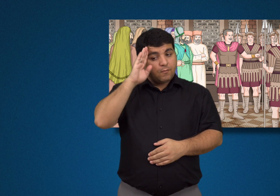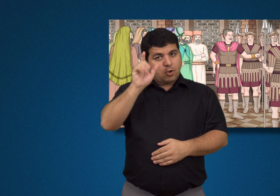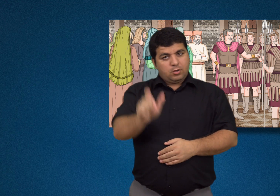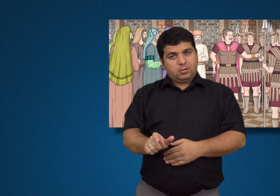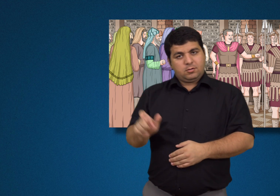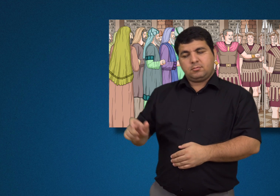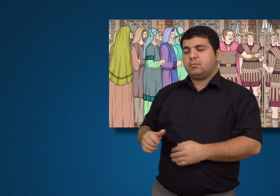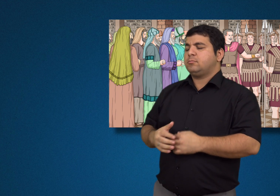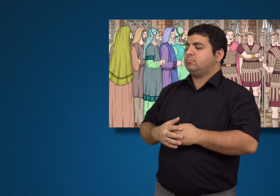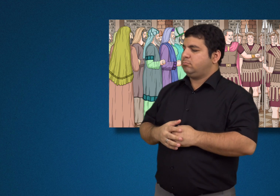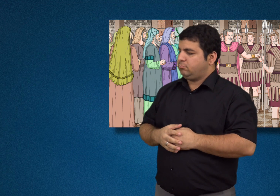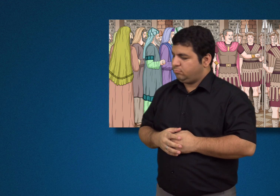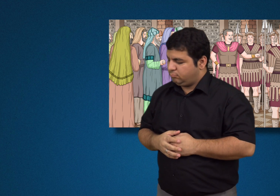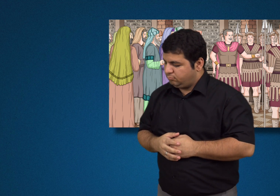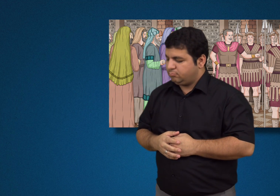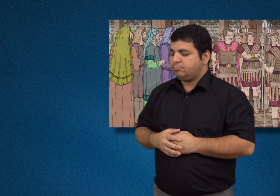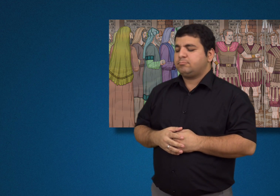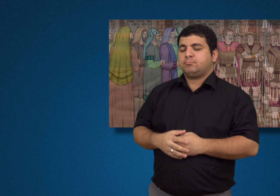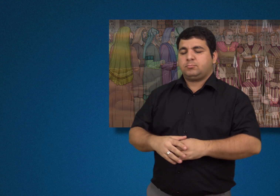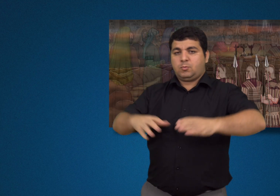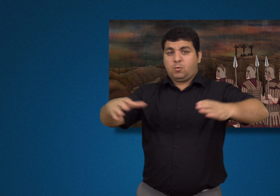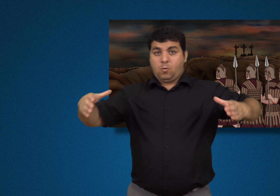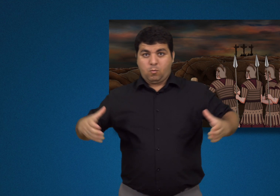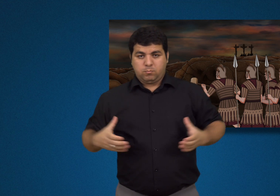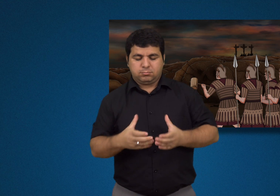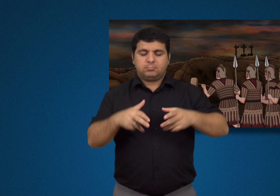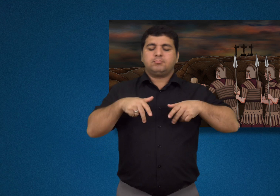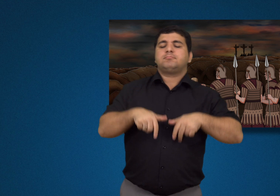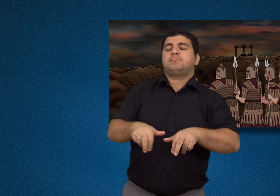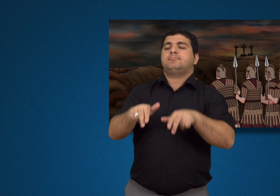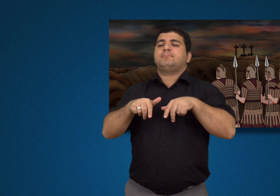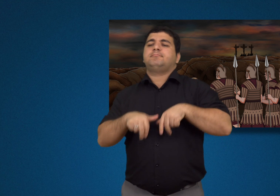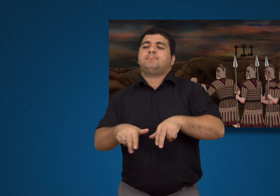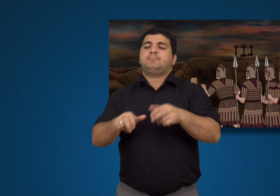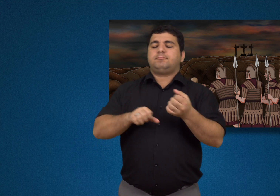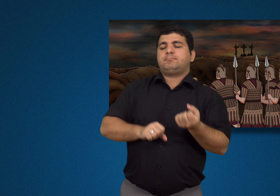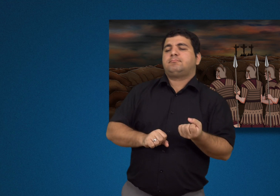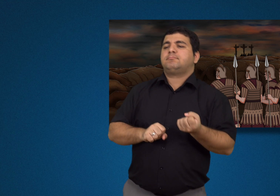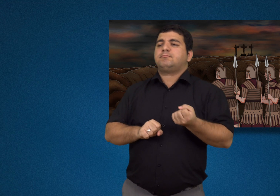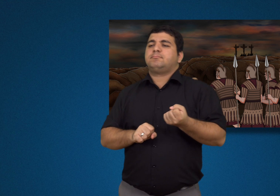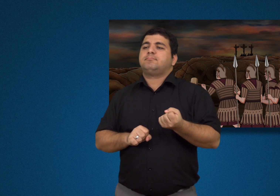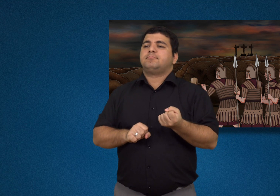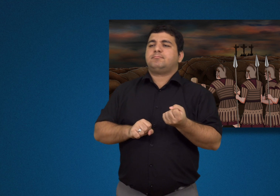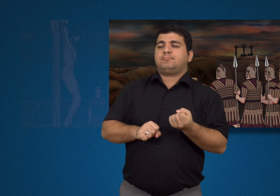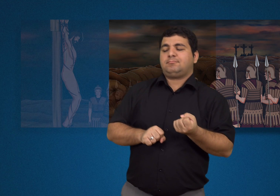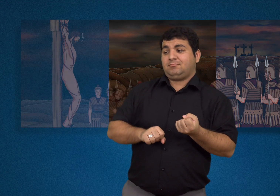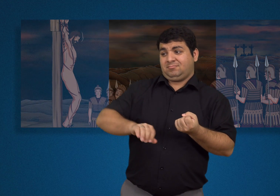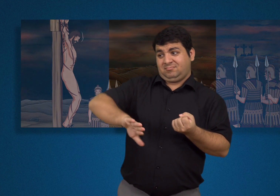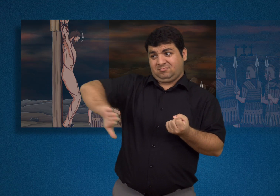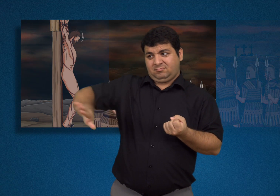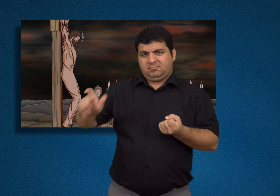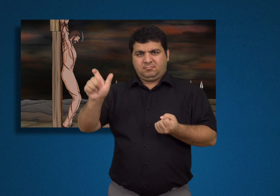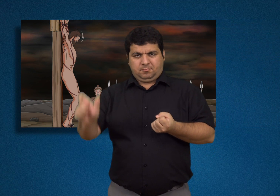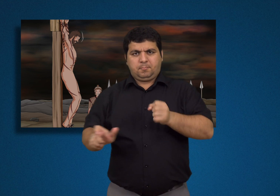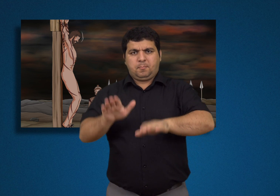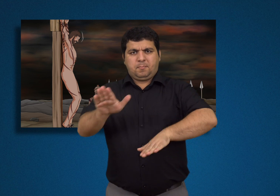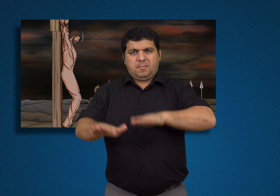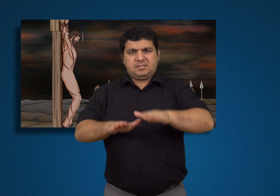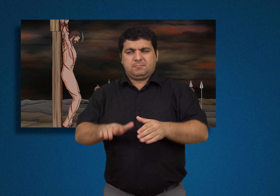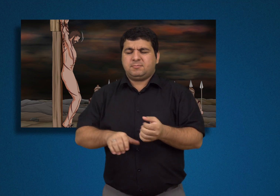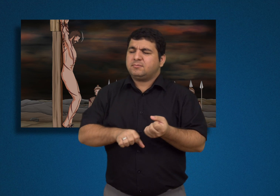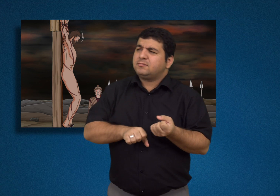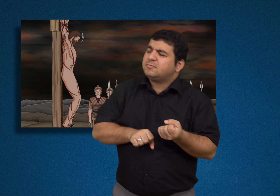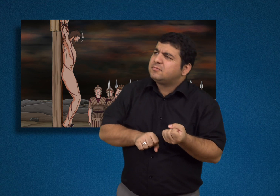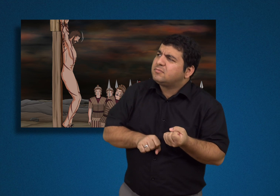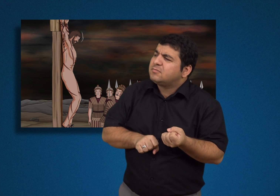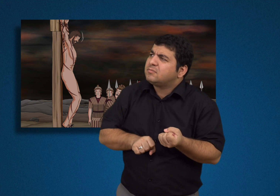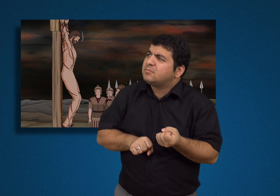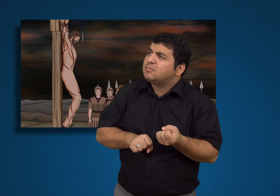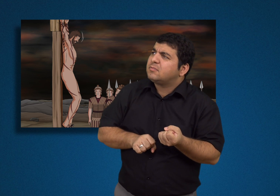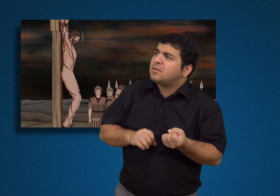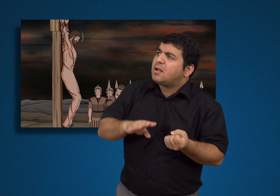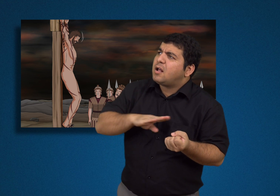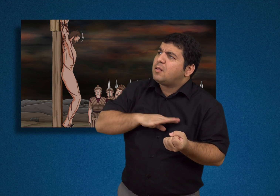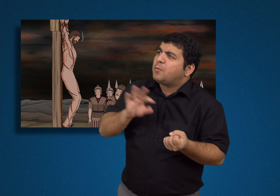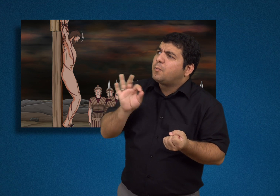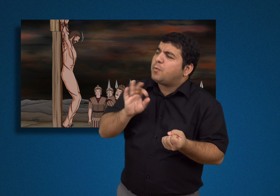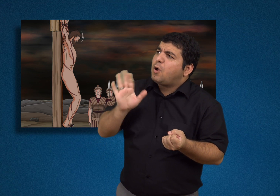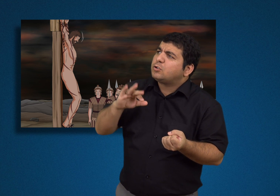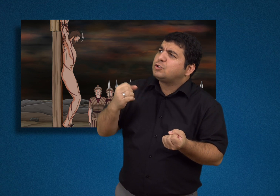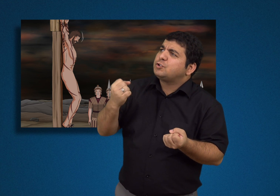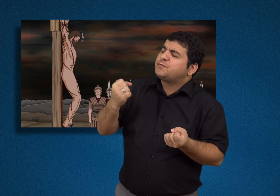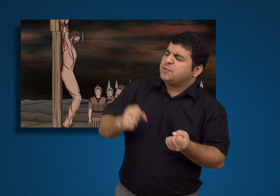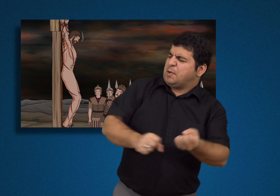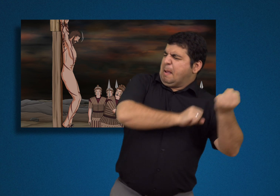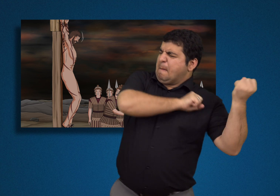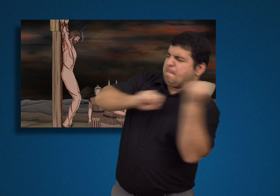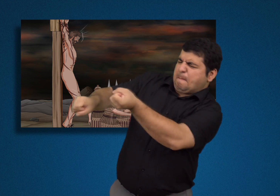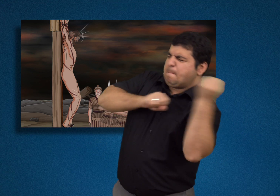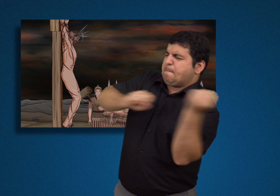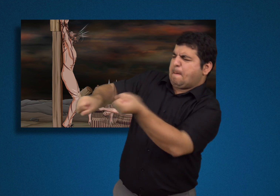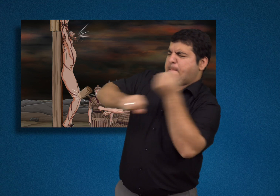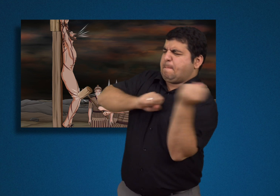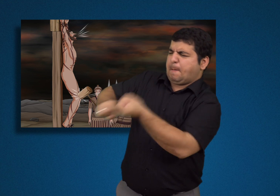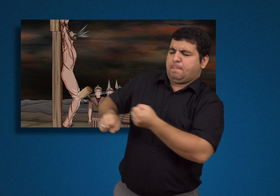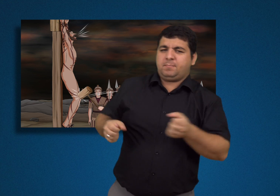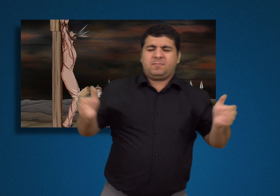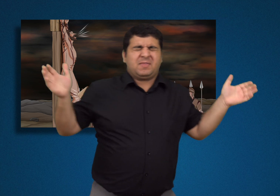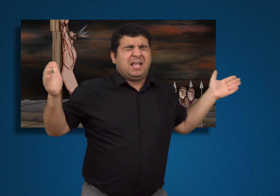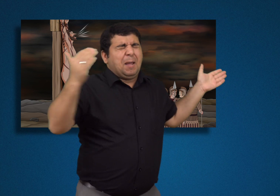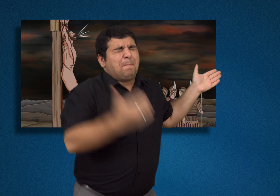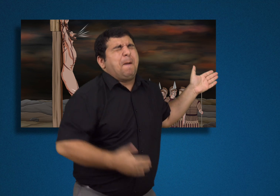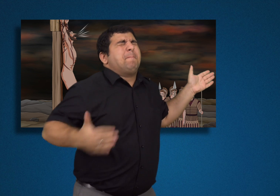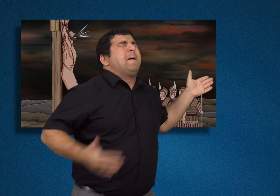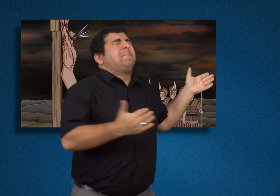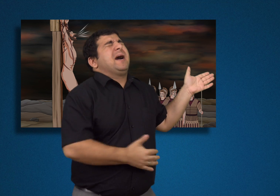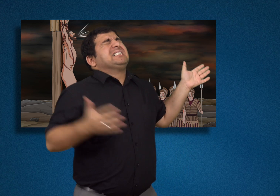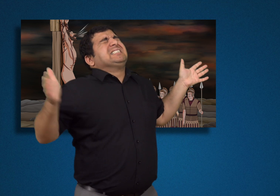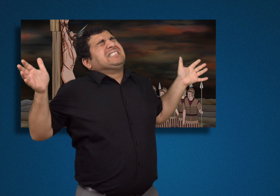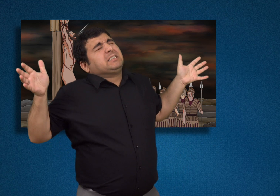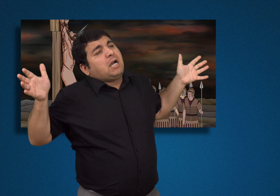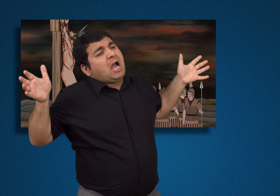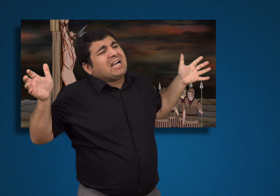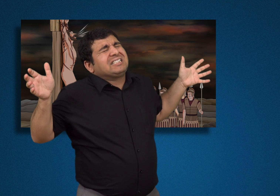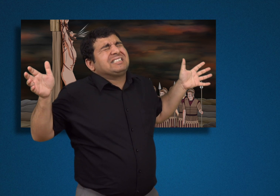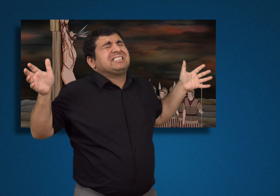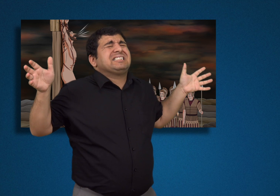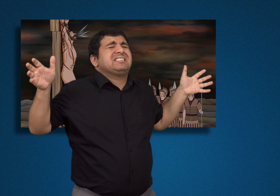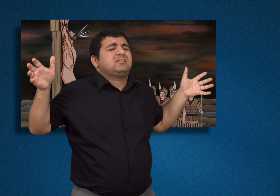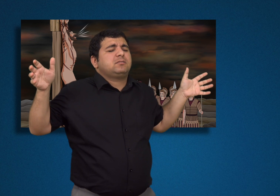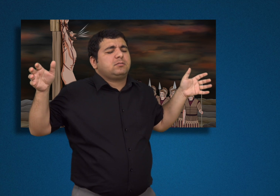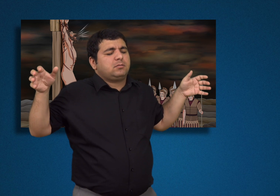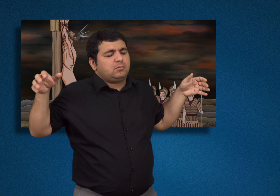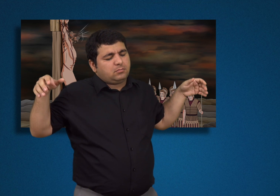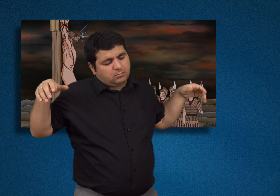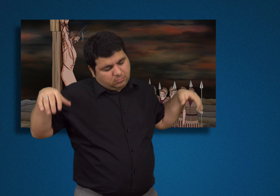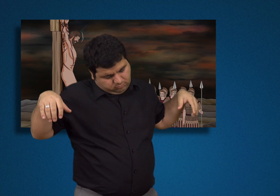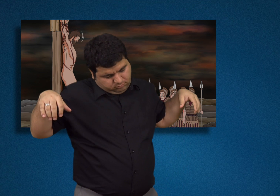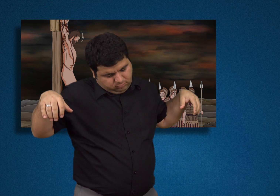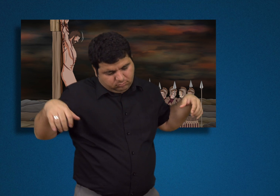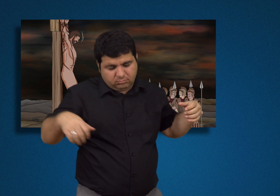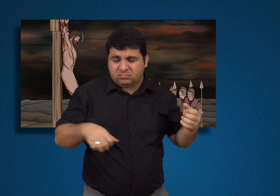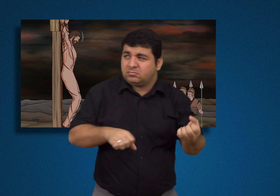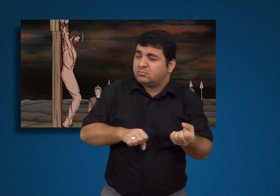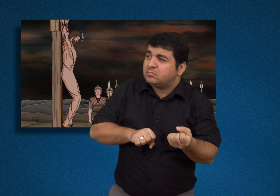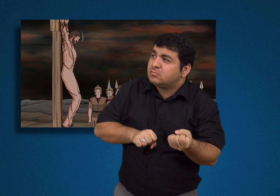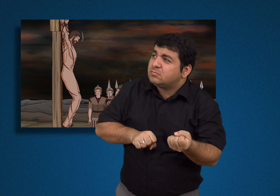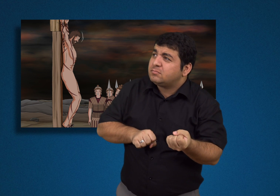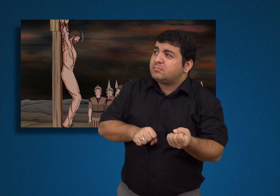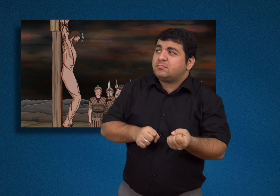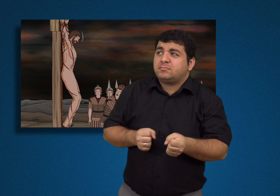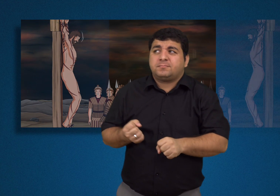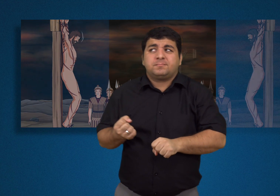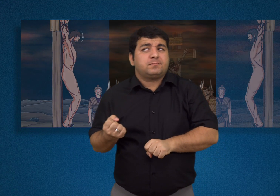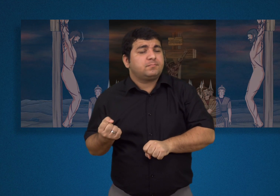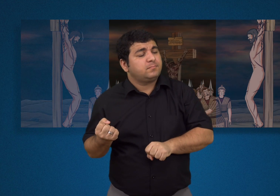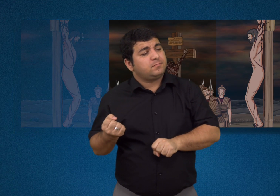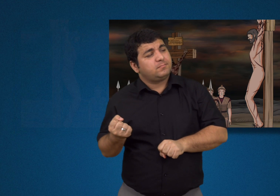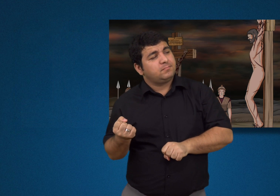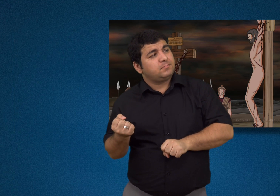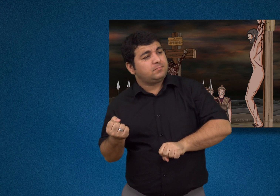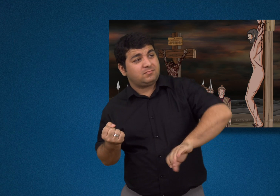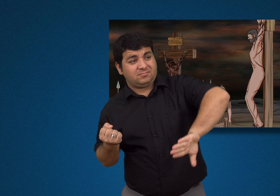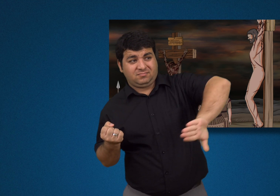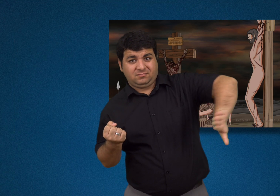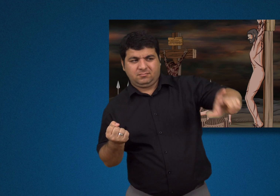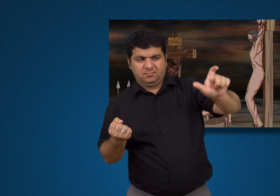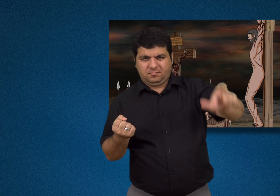So the soldiers came and broke the legs of the first man who had been crucified with Jesus, and those of the other.